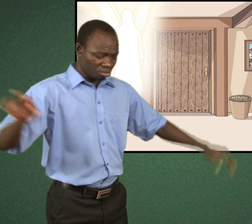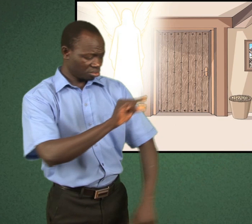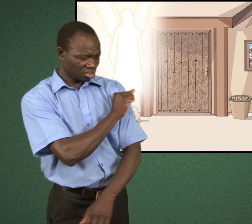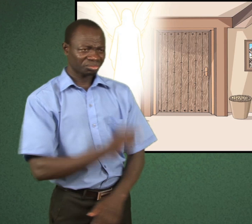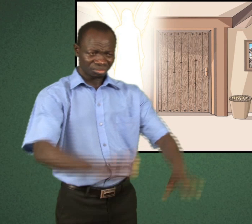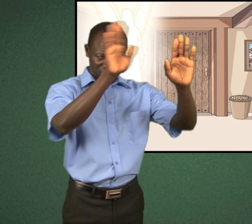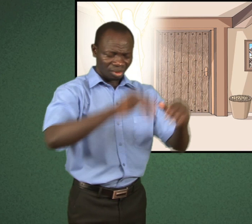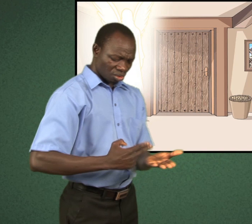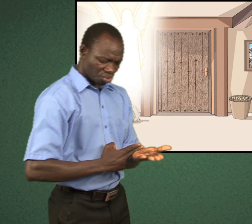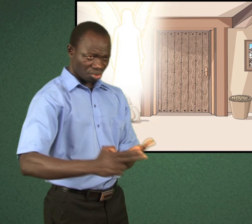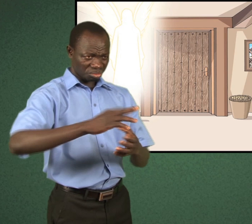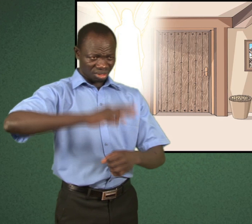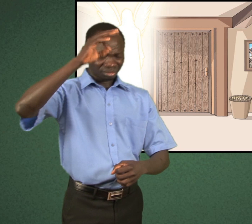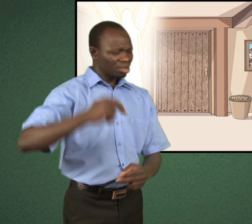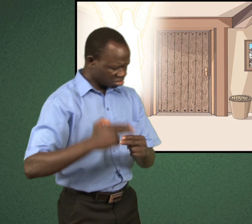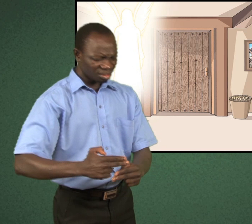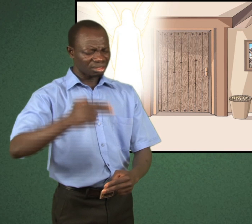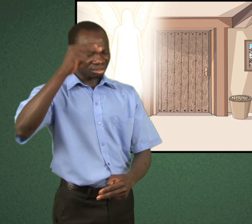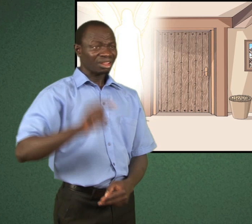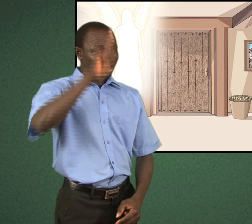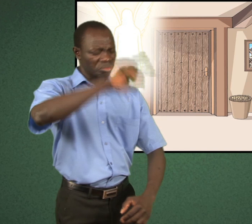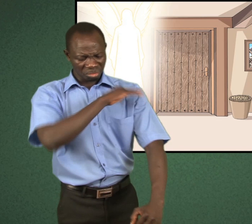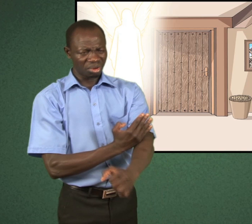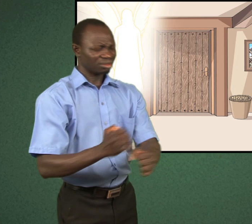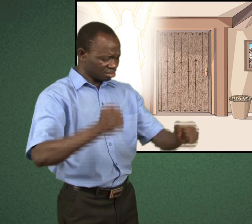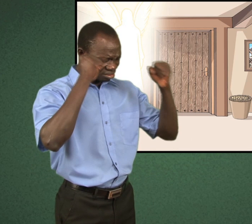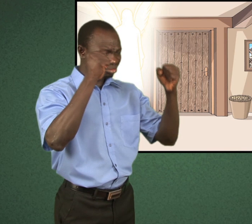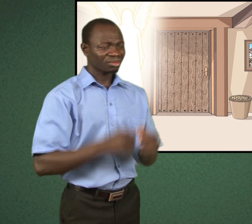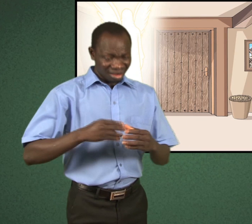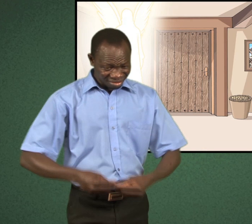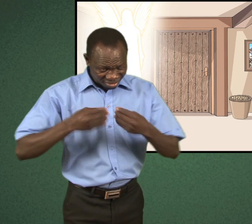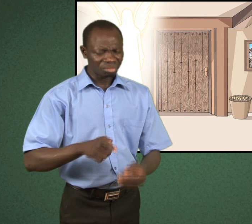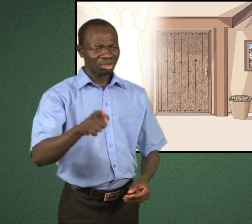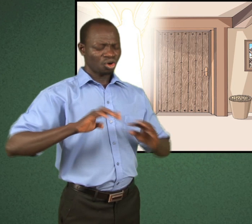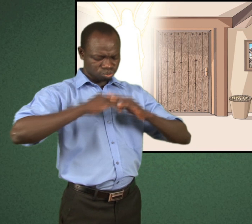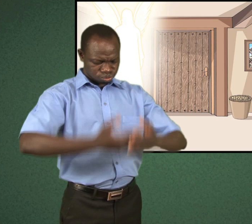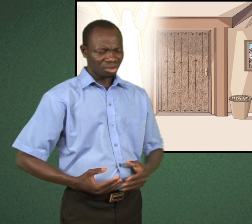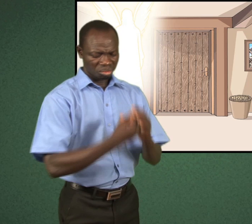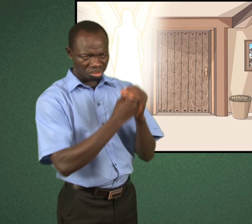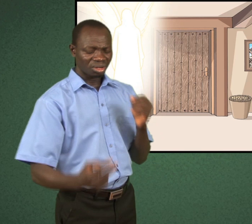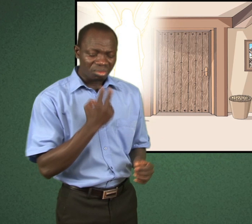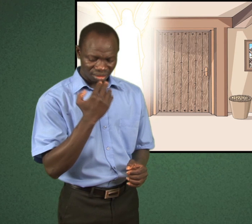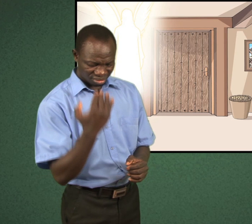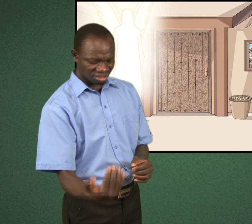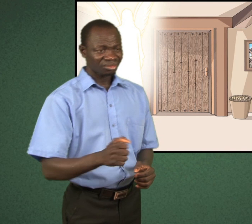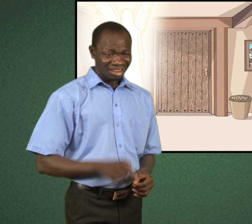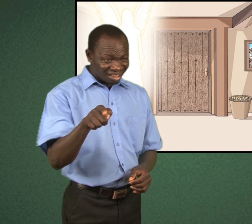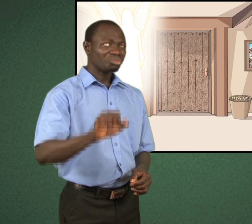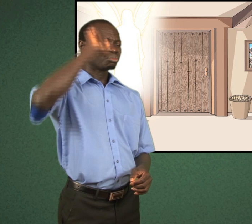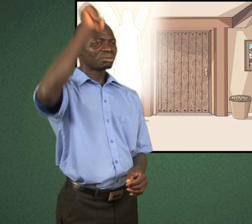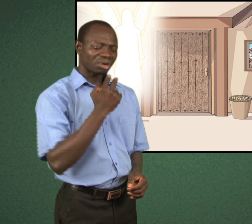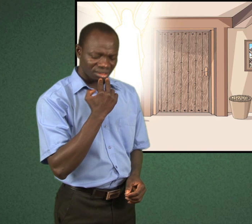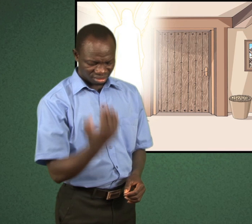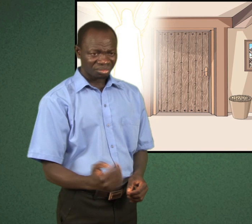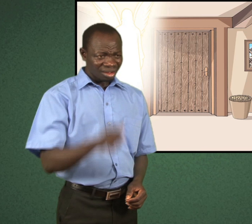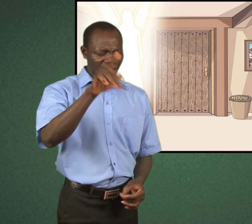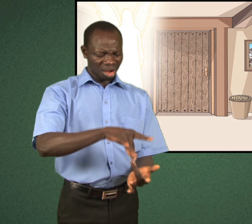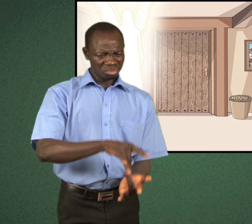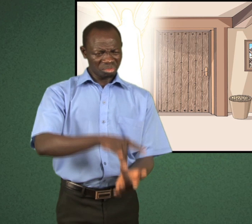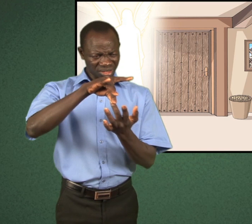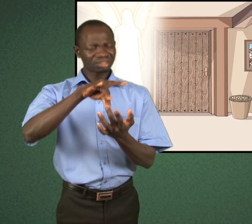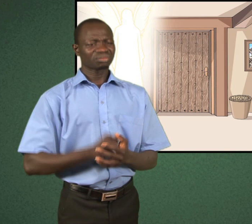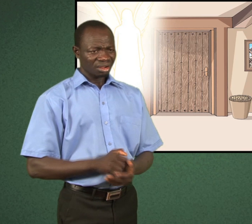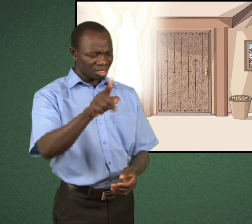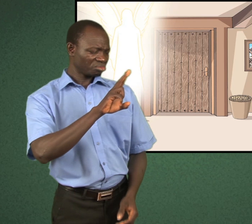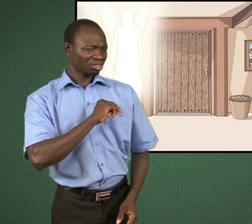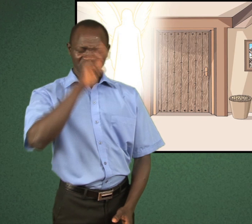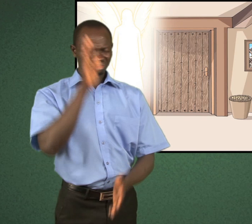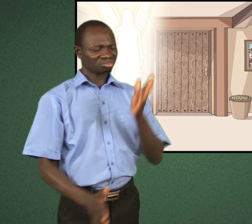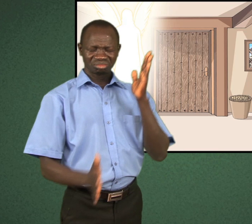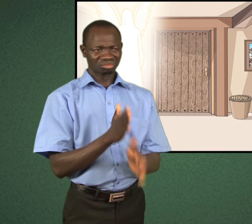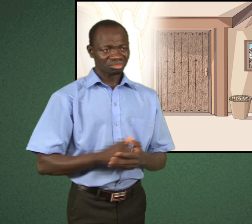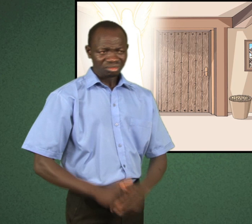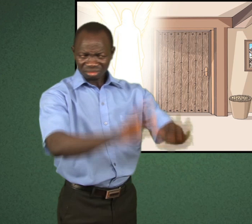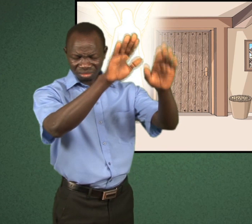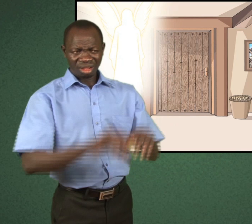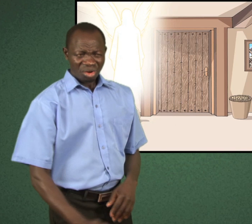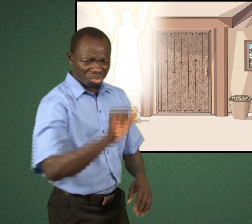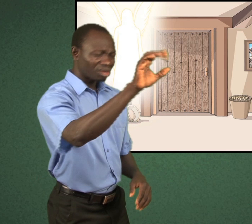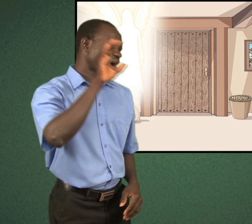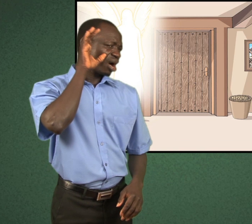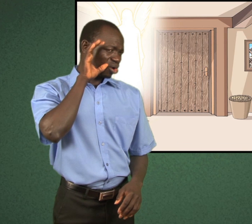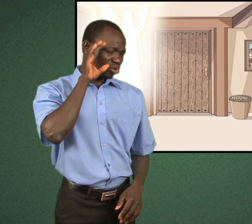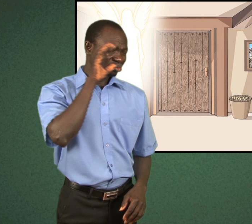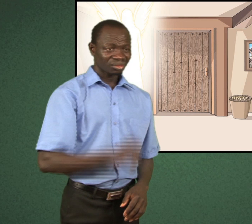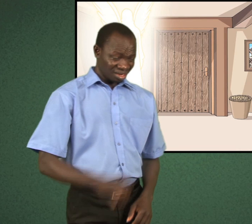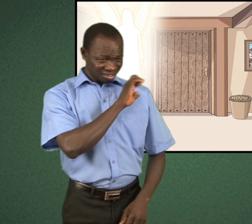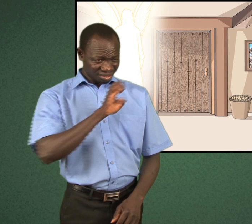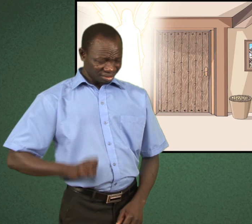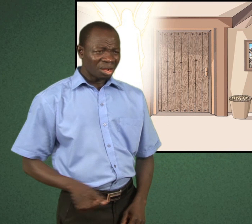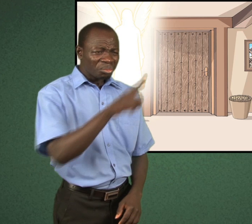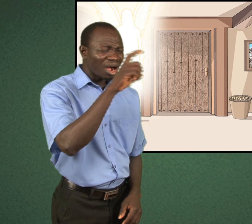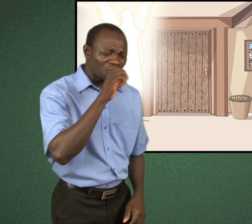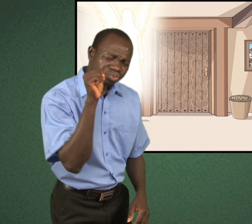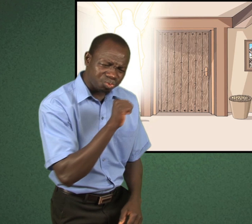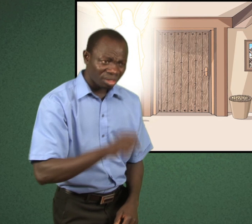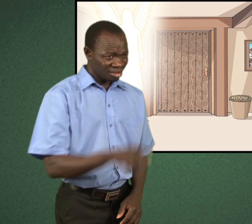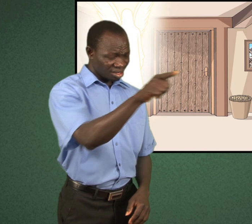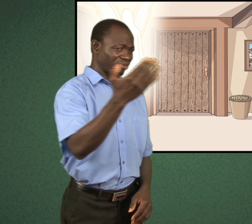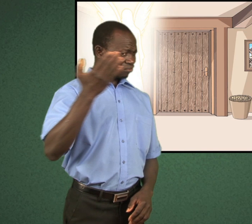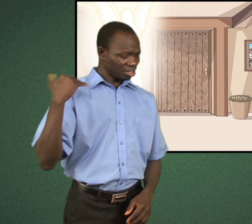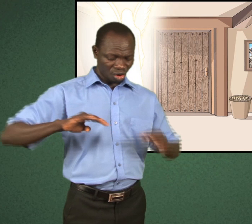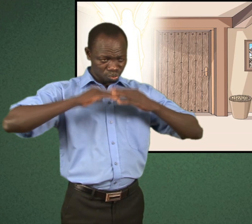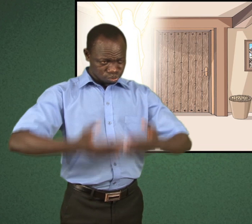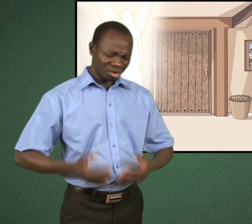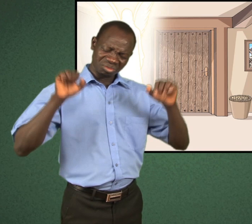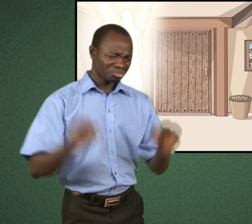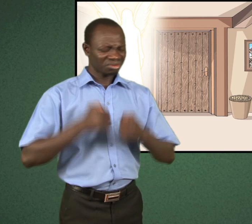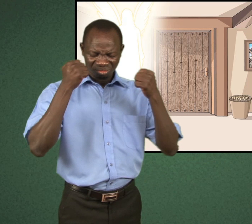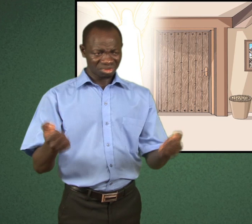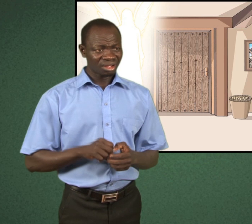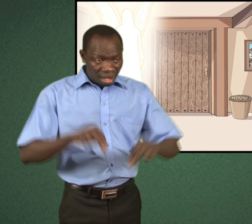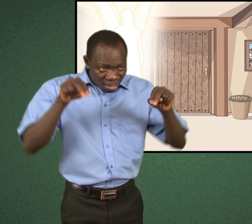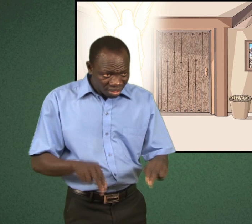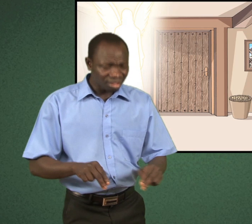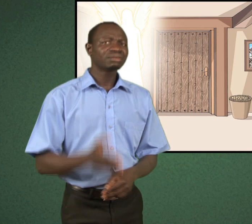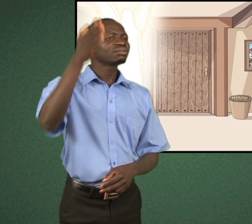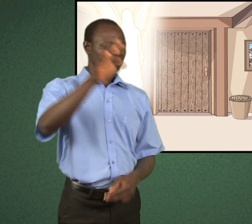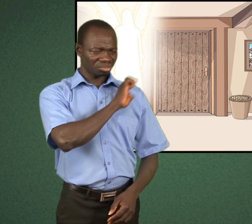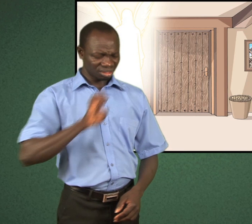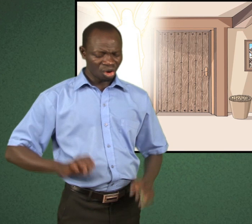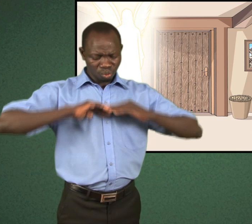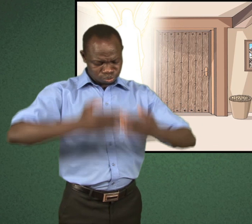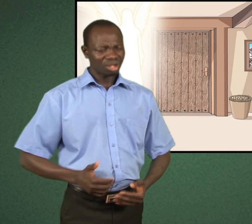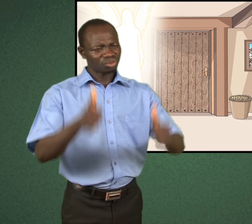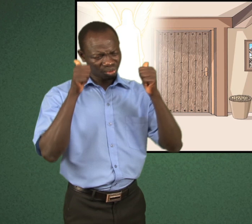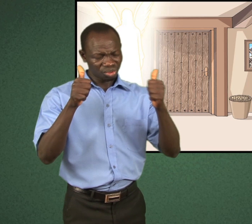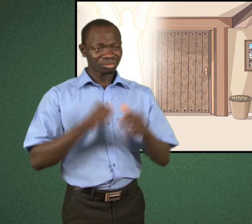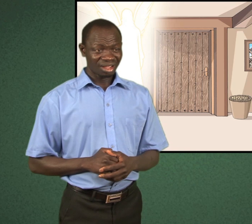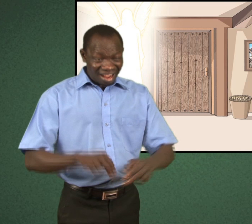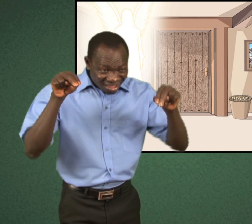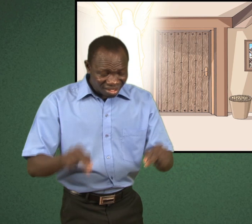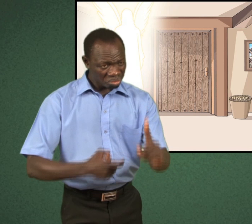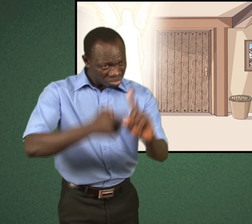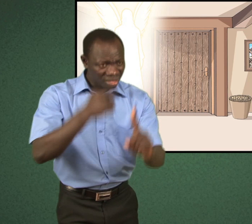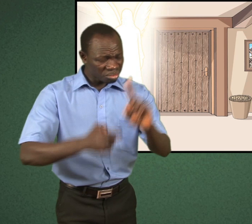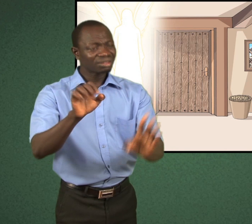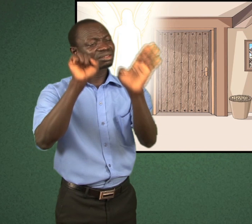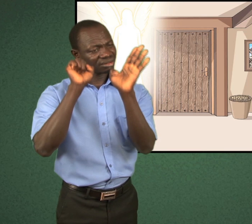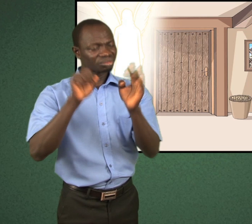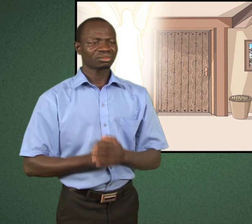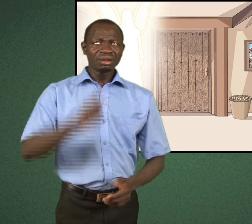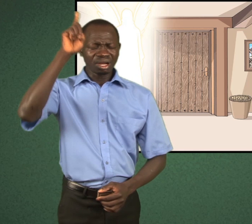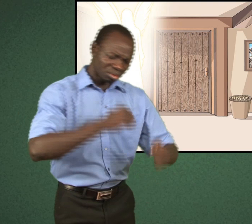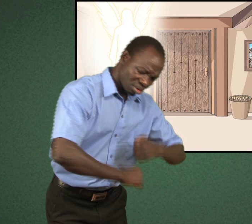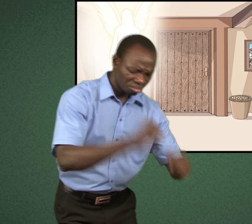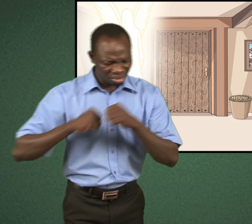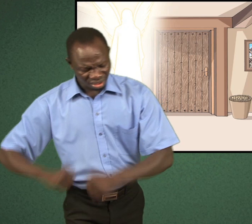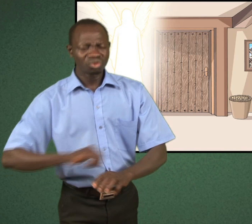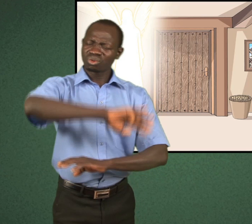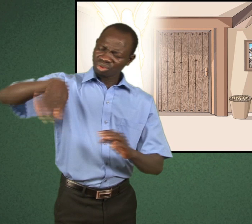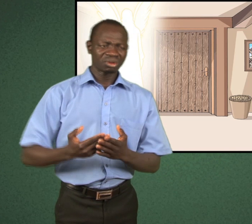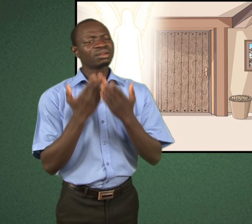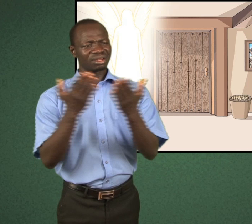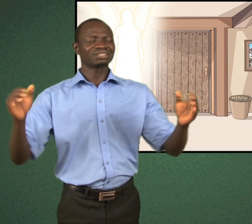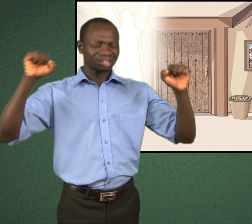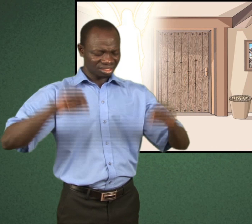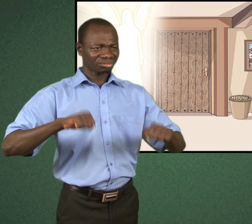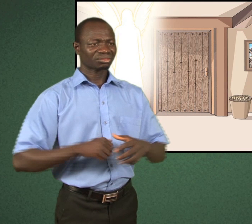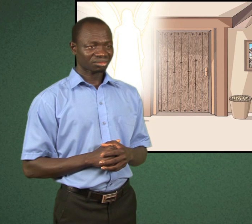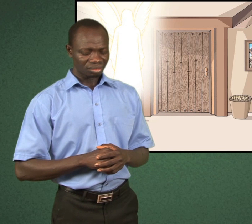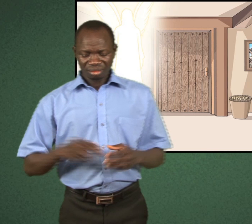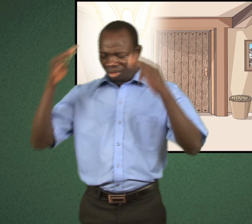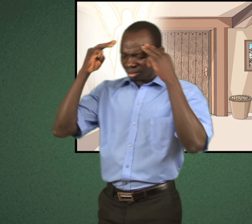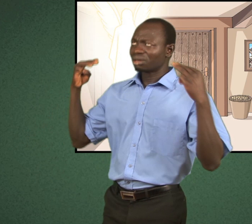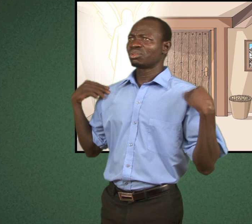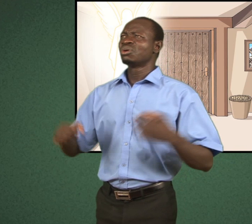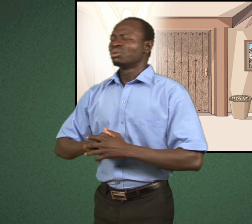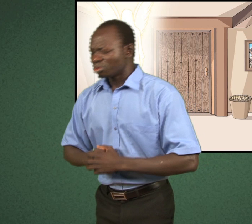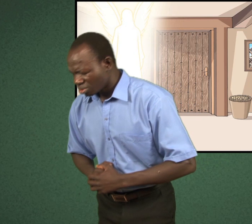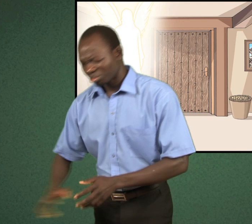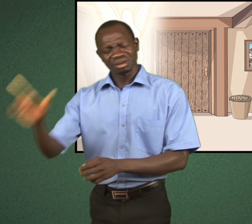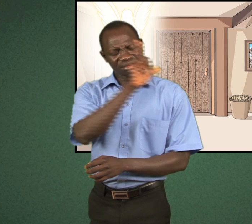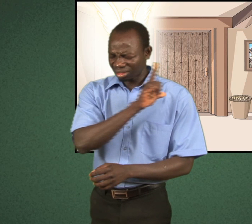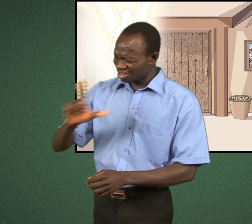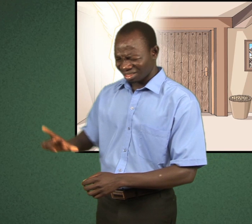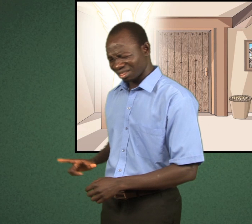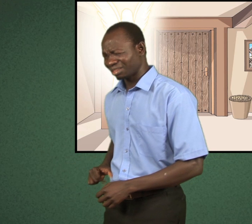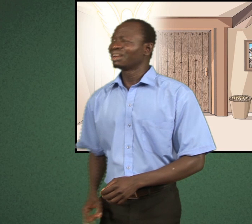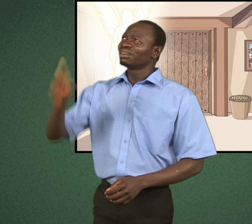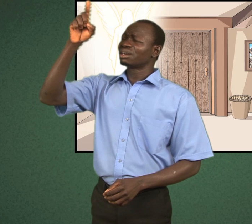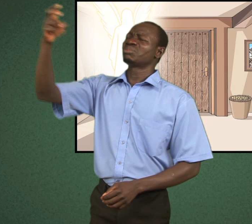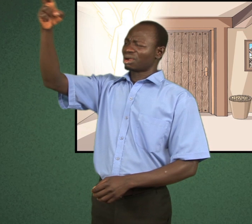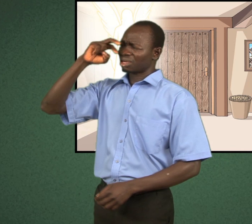The angel replied, “The Holy Spirit will come upon you, and the power of the Most High will overshadow you.